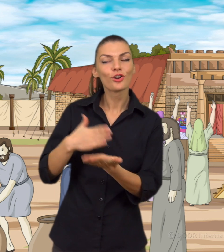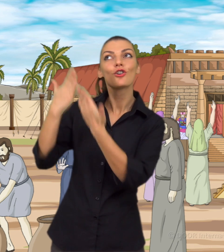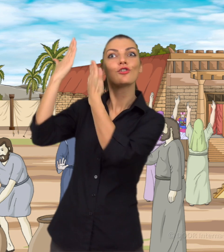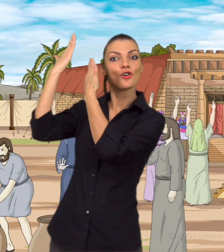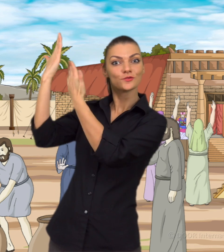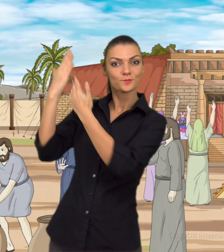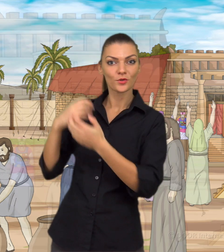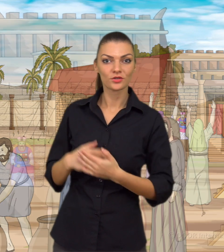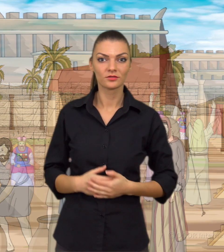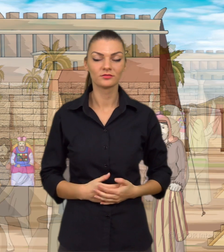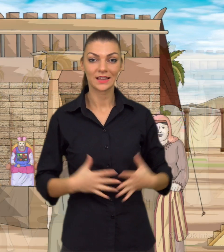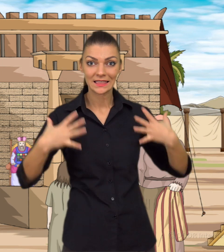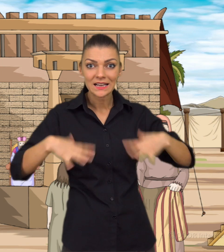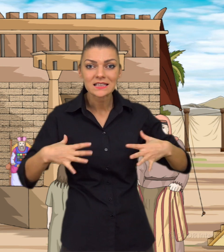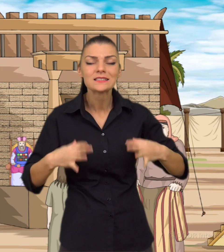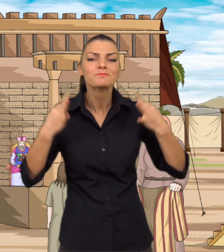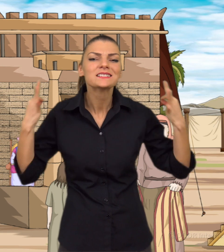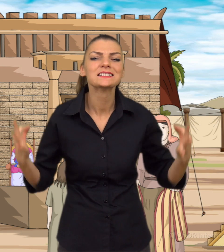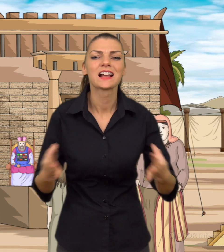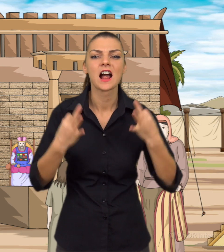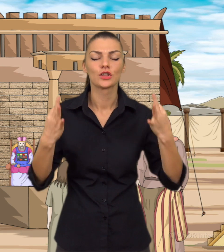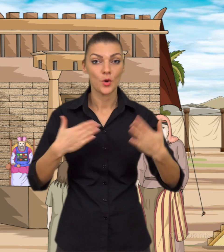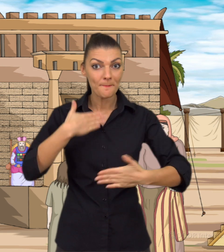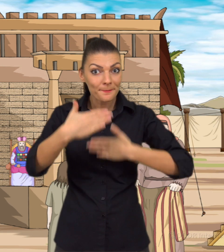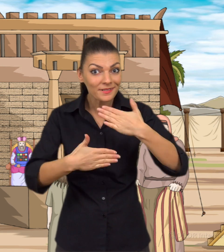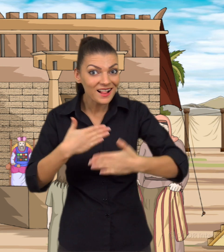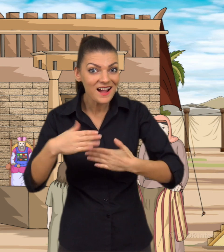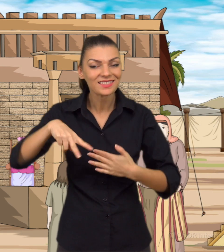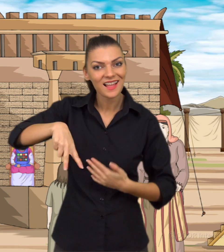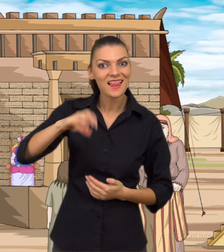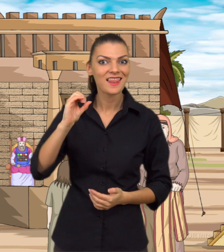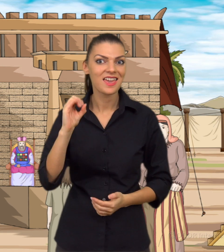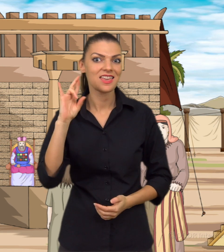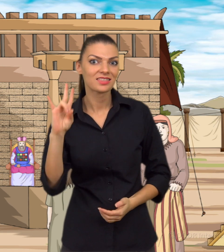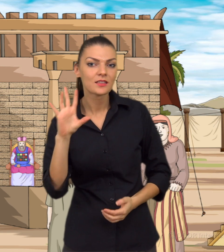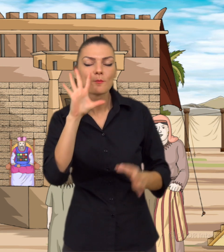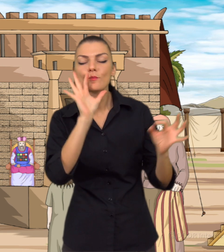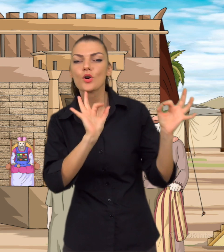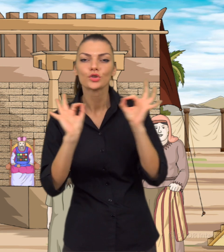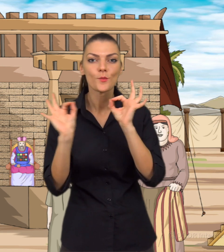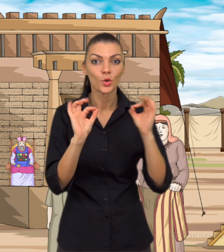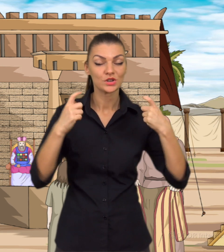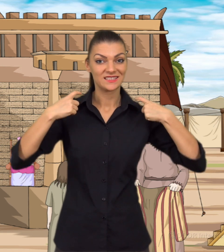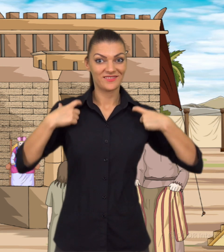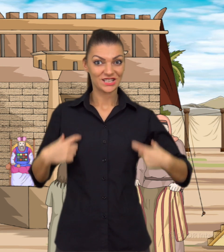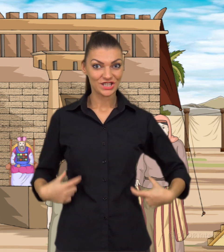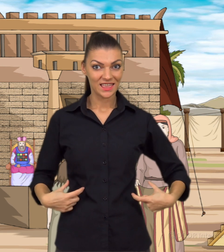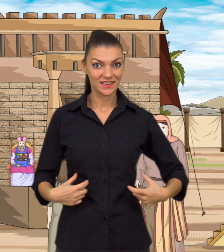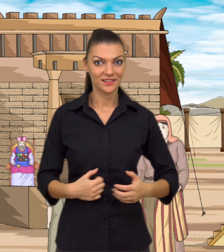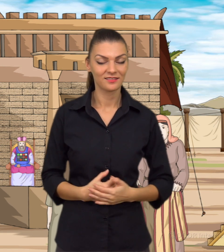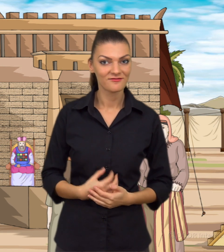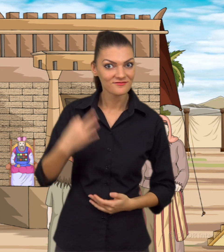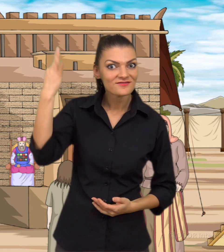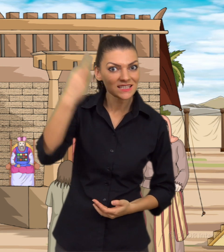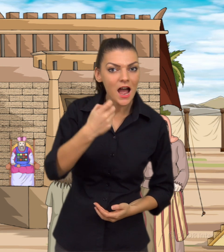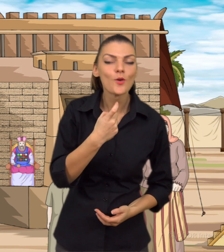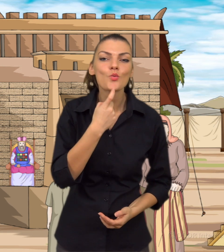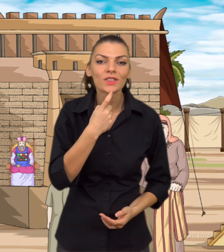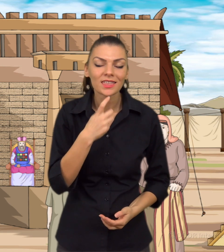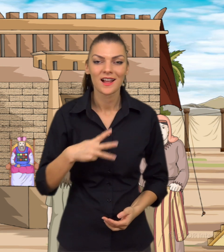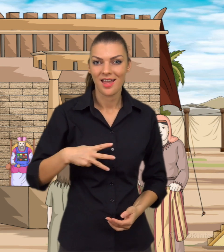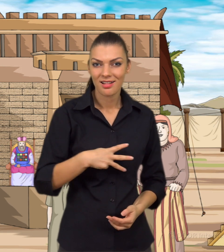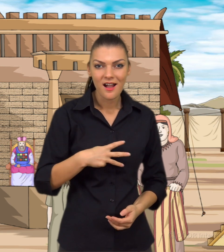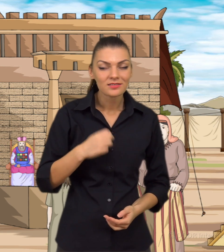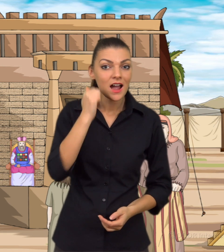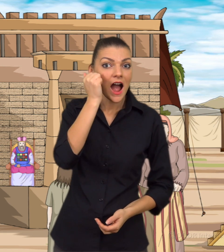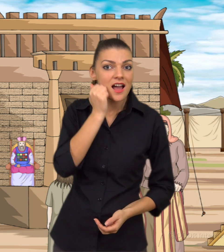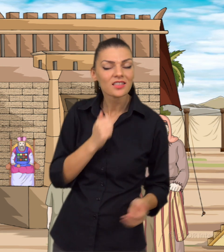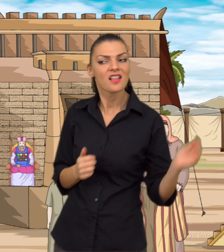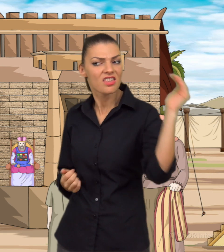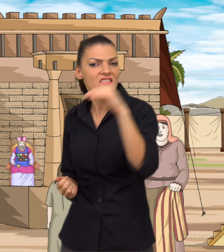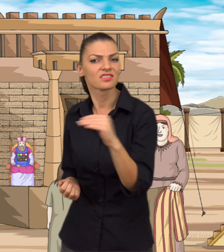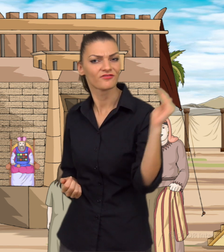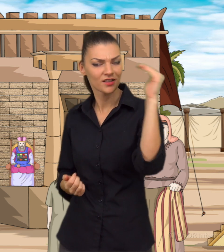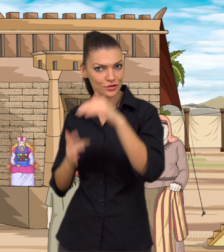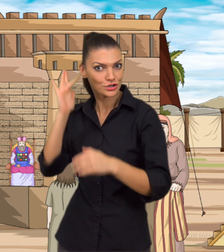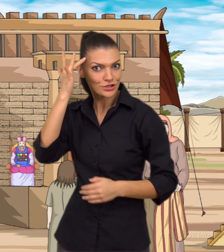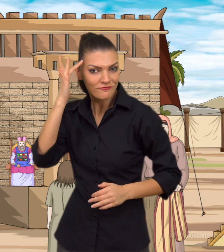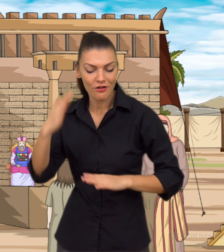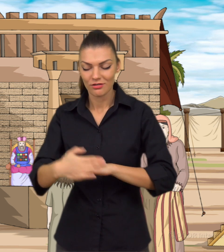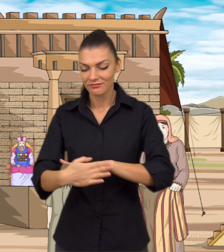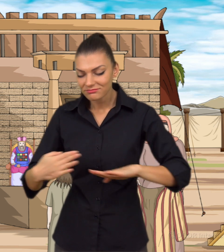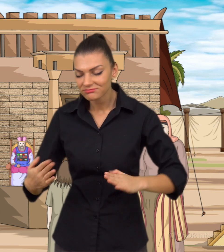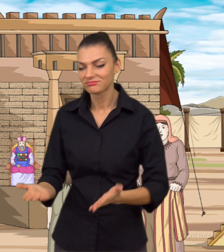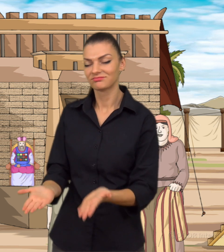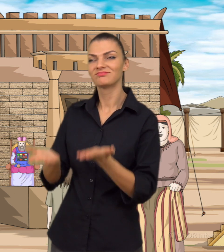Now Samuel was ministering before the LORD—a boy wearing a linen ephod.